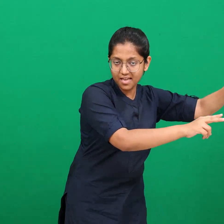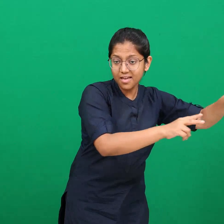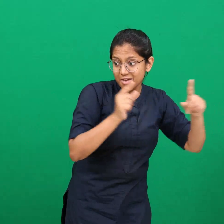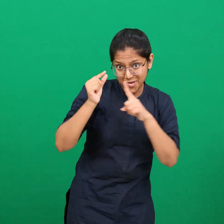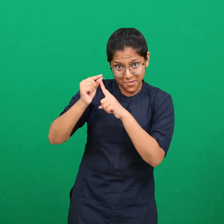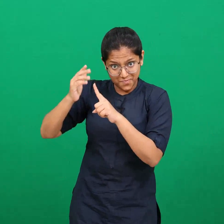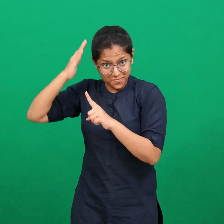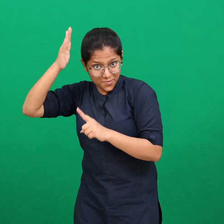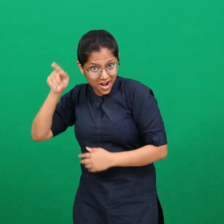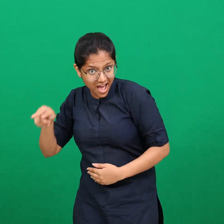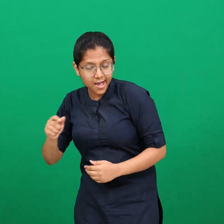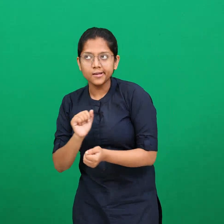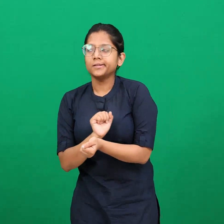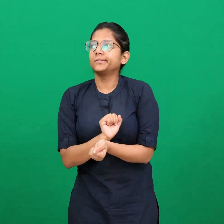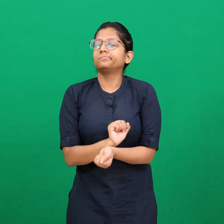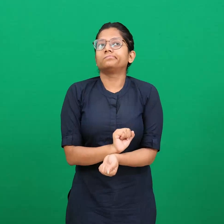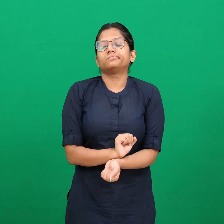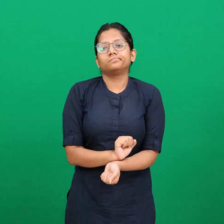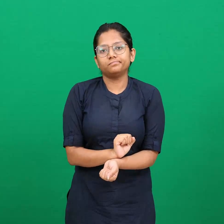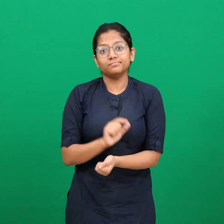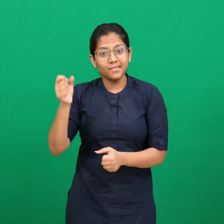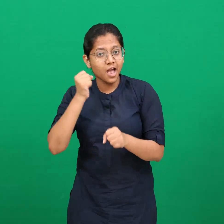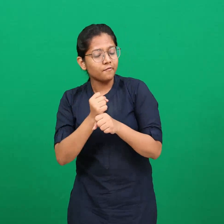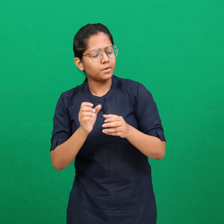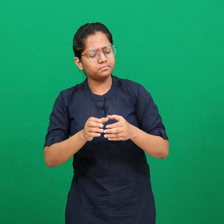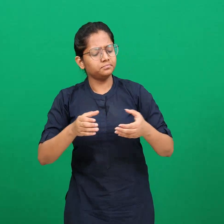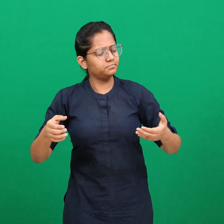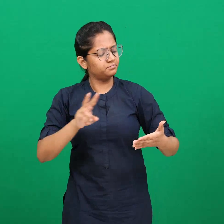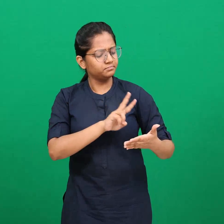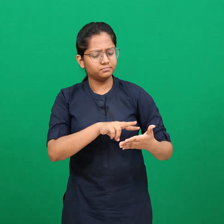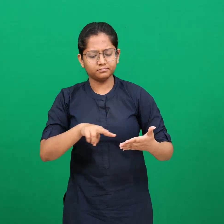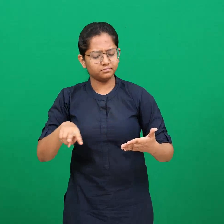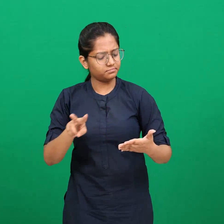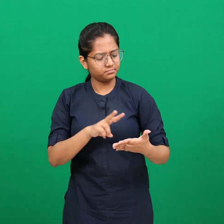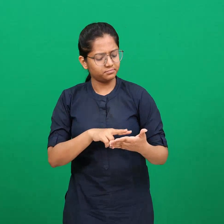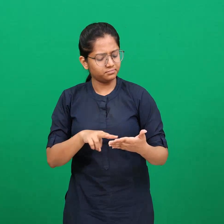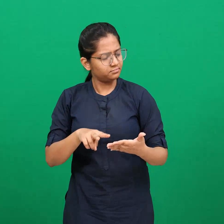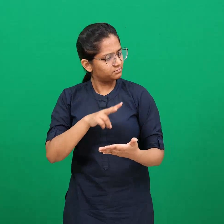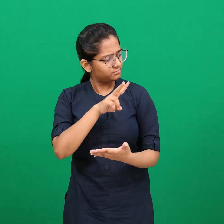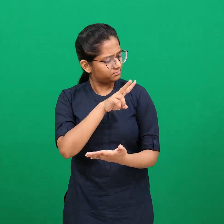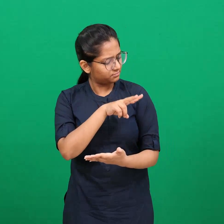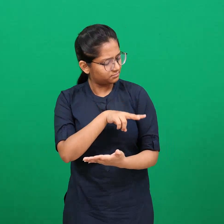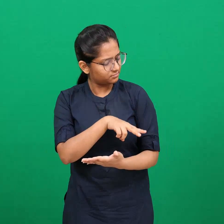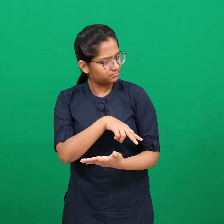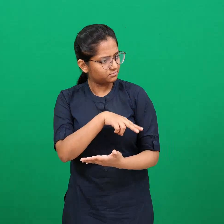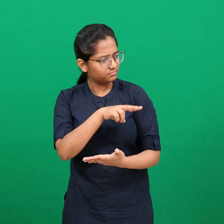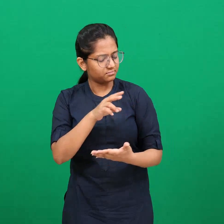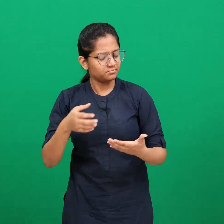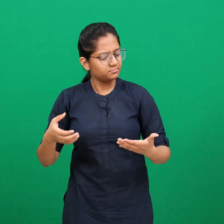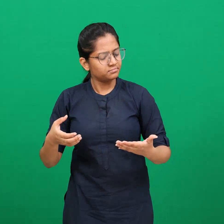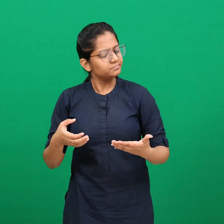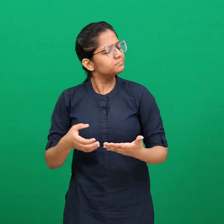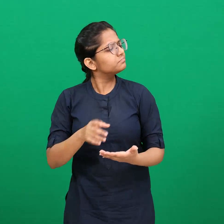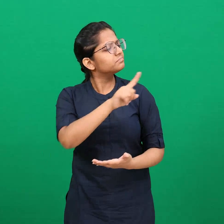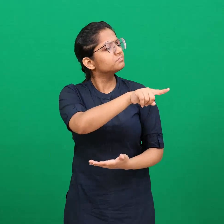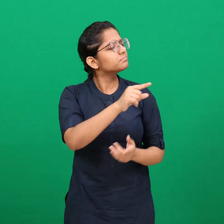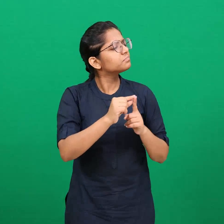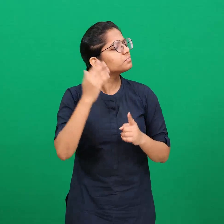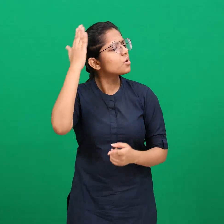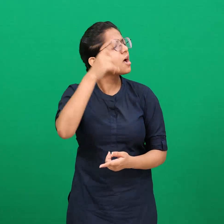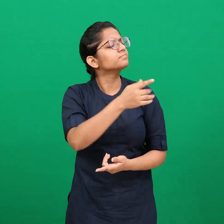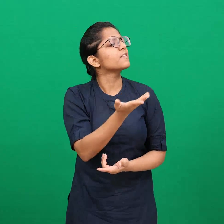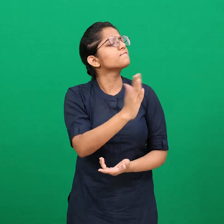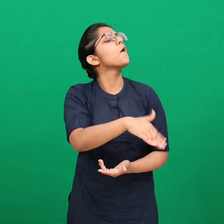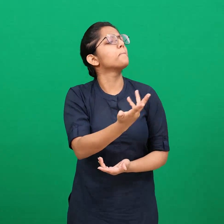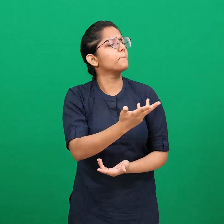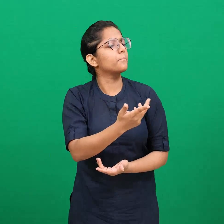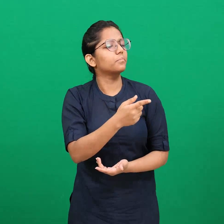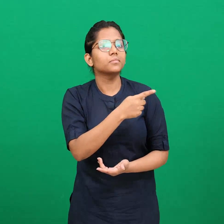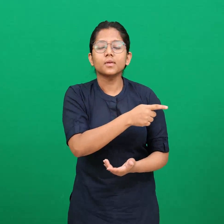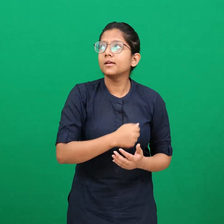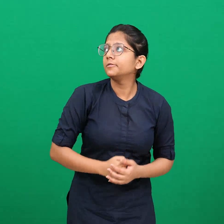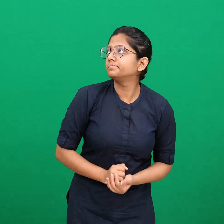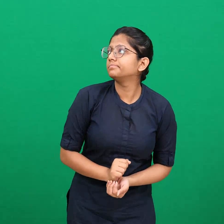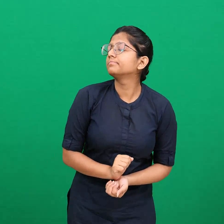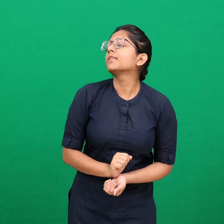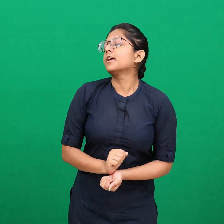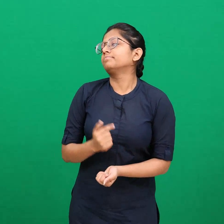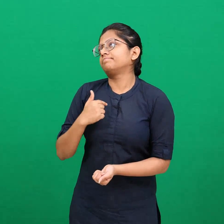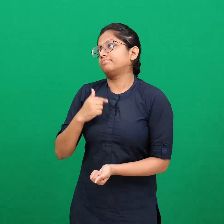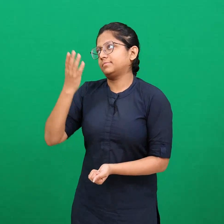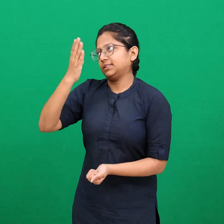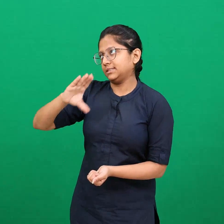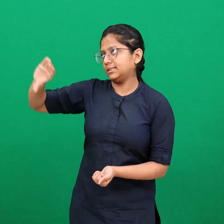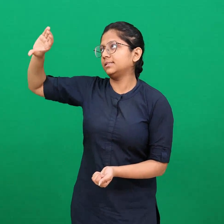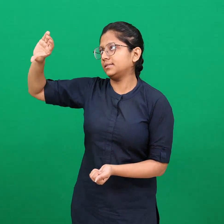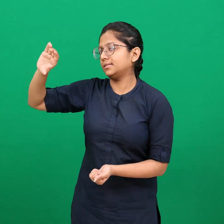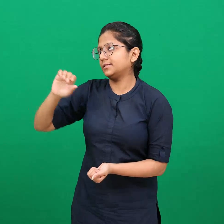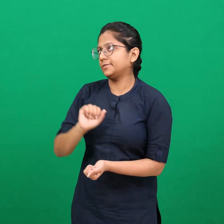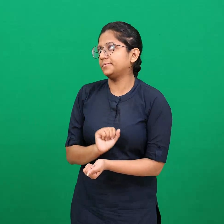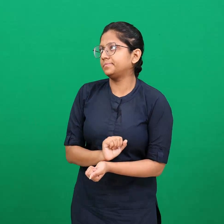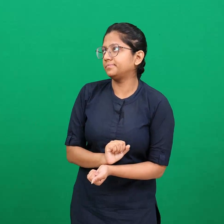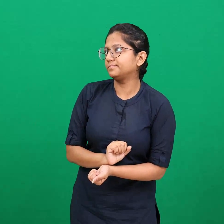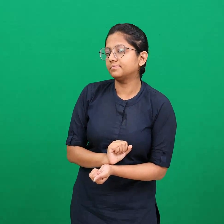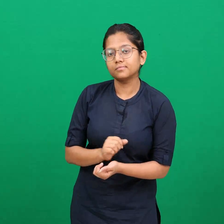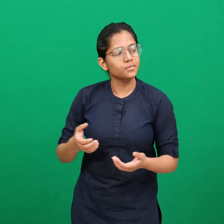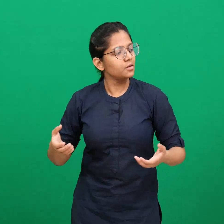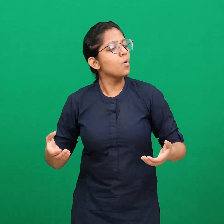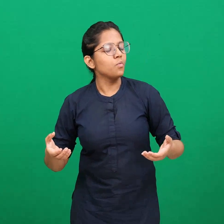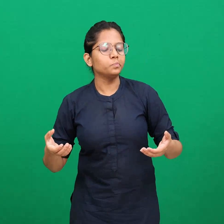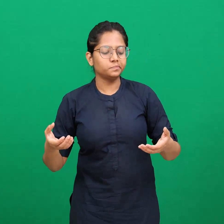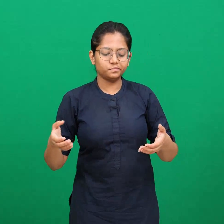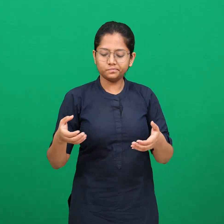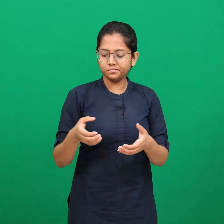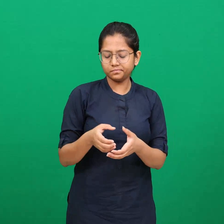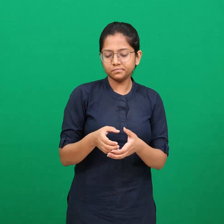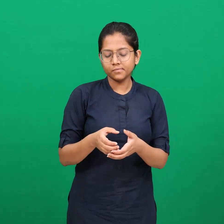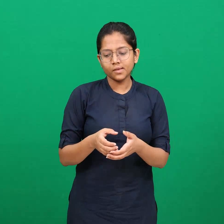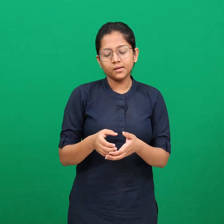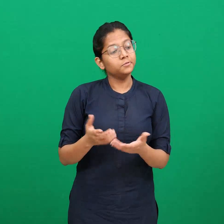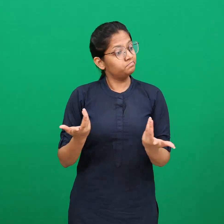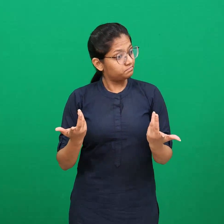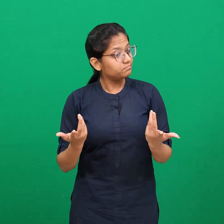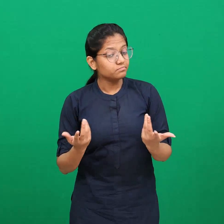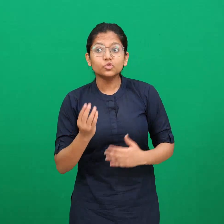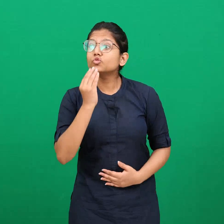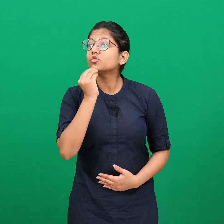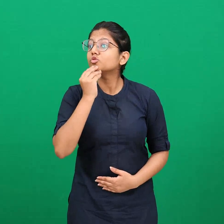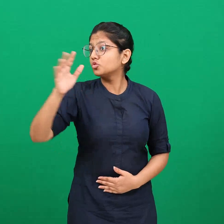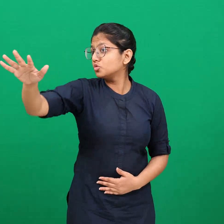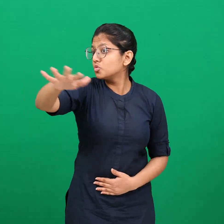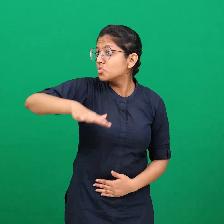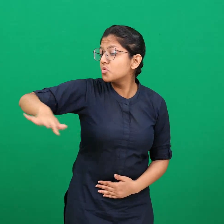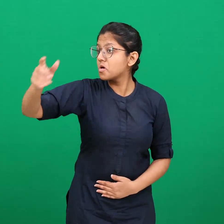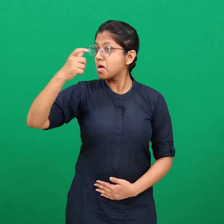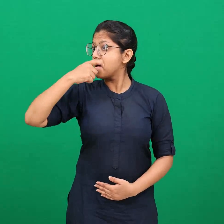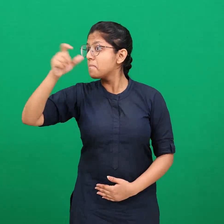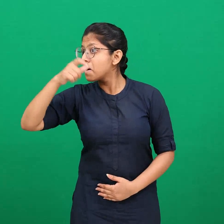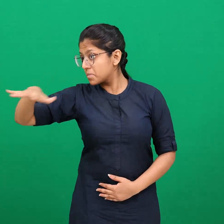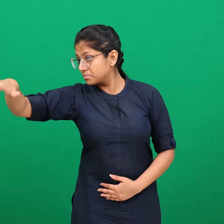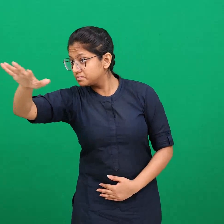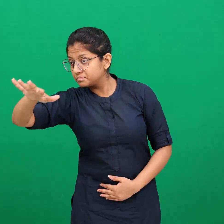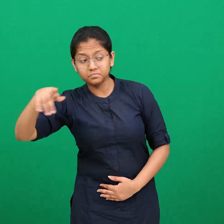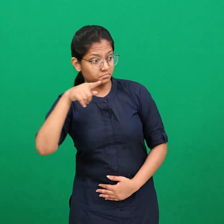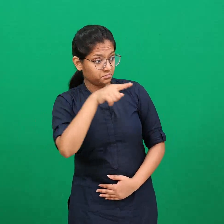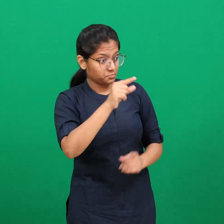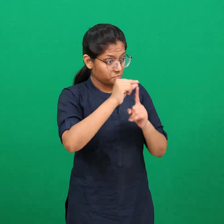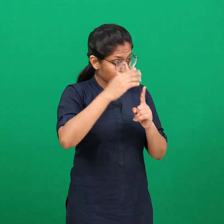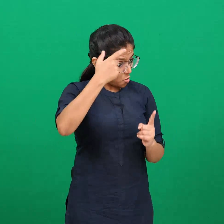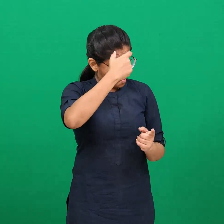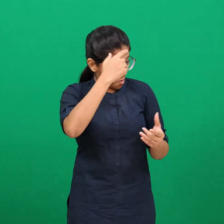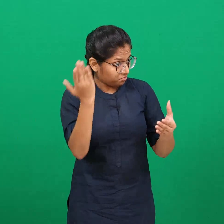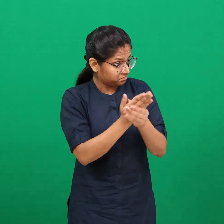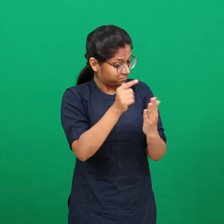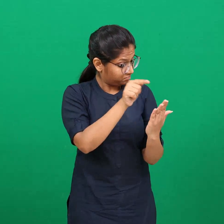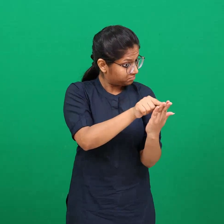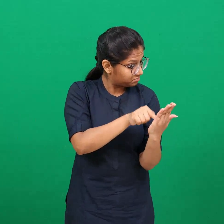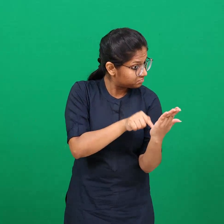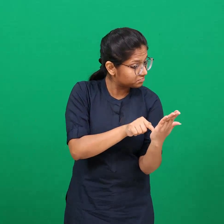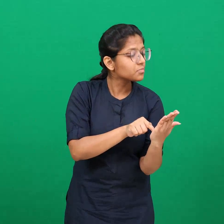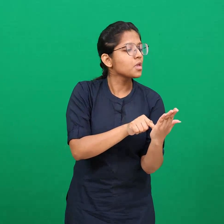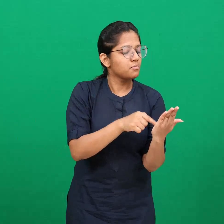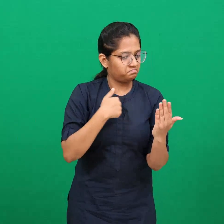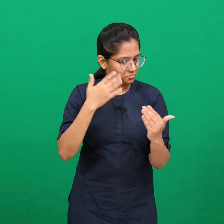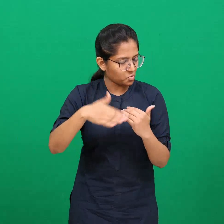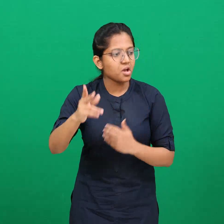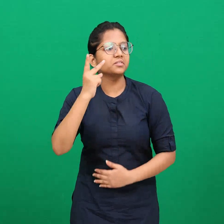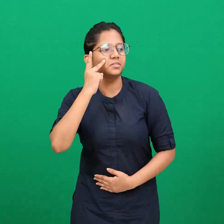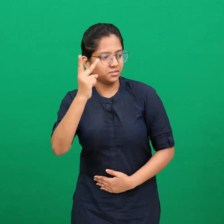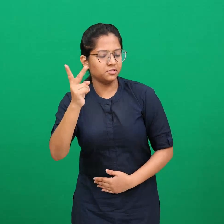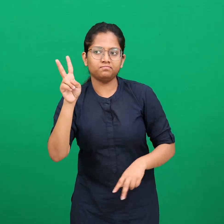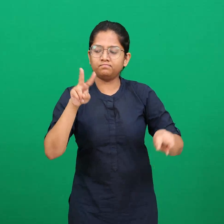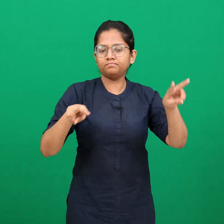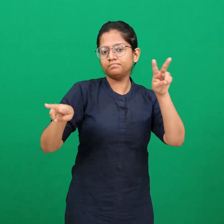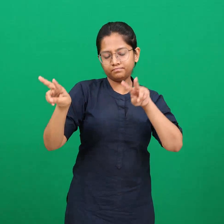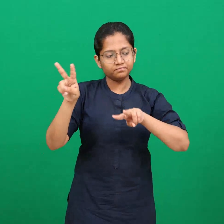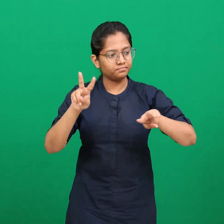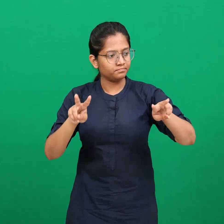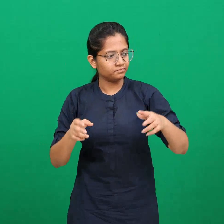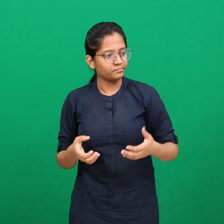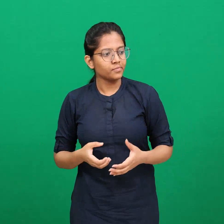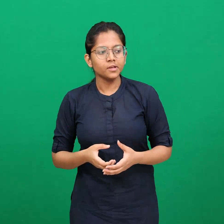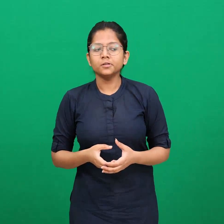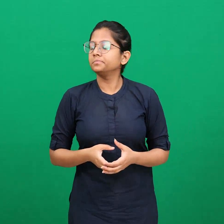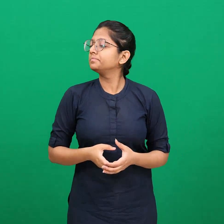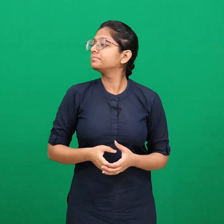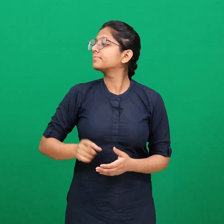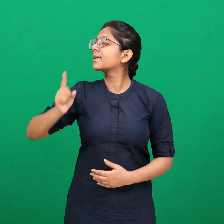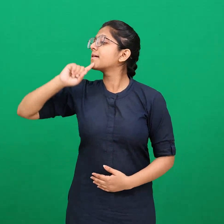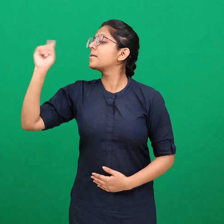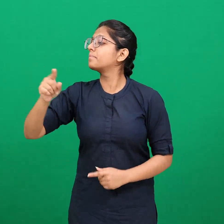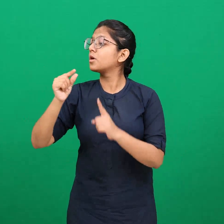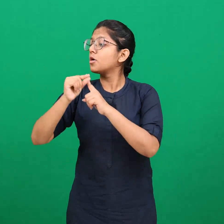Learning that he was from Cilicia, he said, "I will hear your case when your accusers arrive."